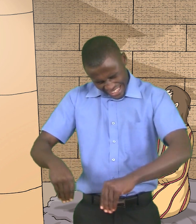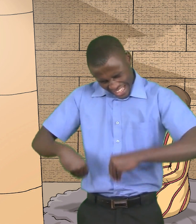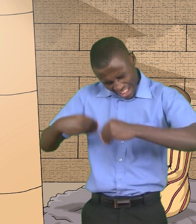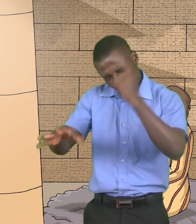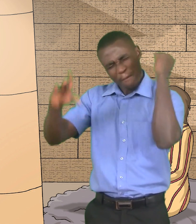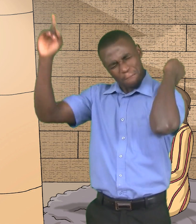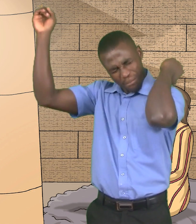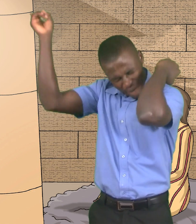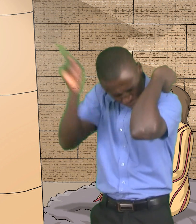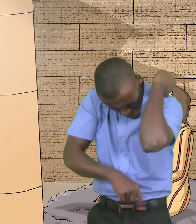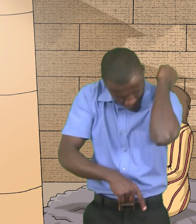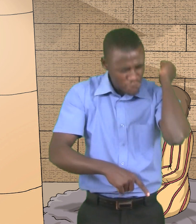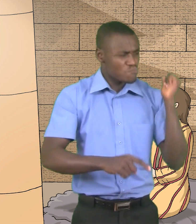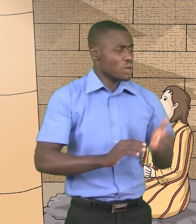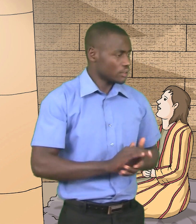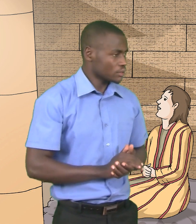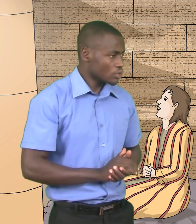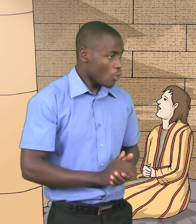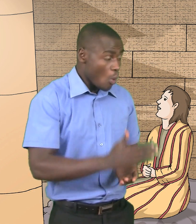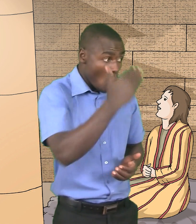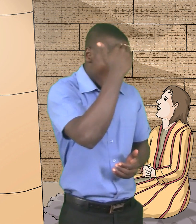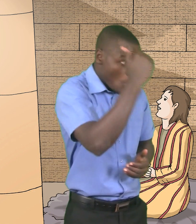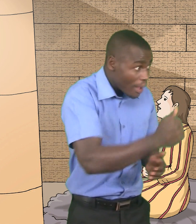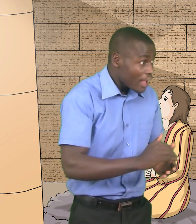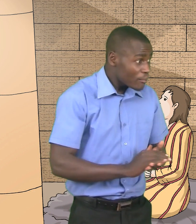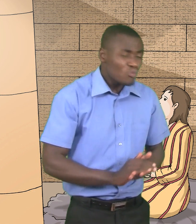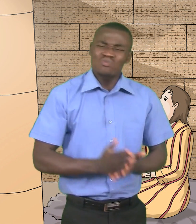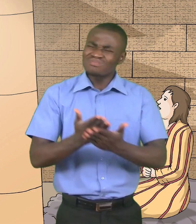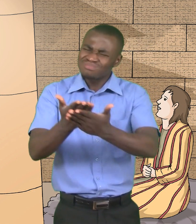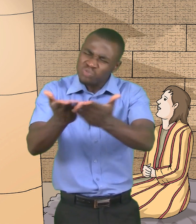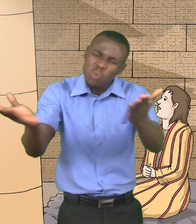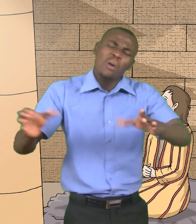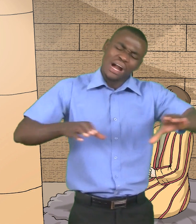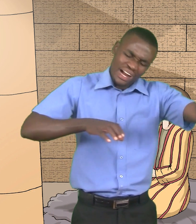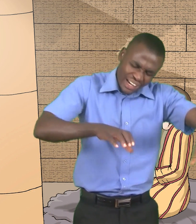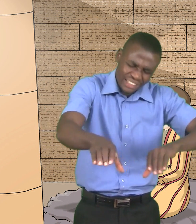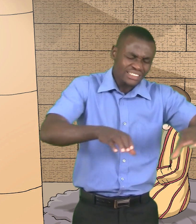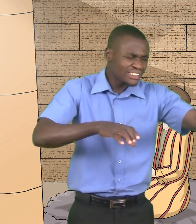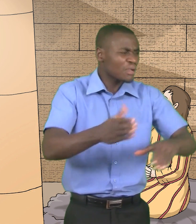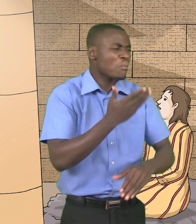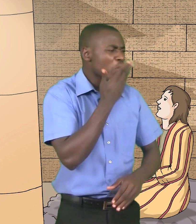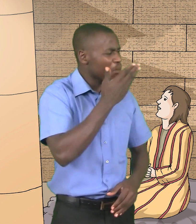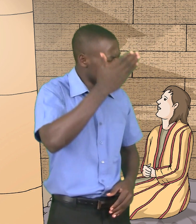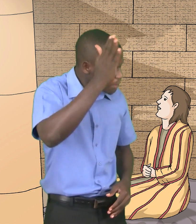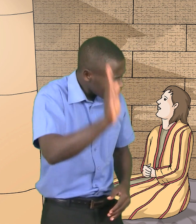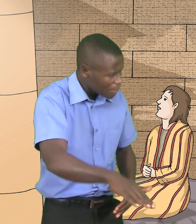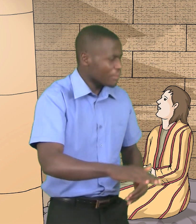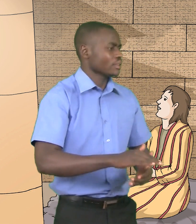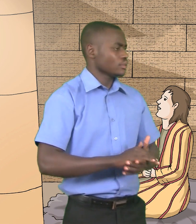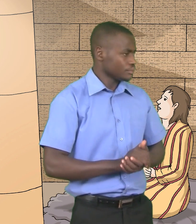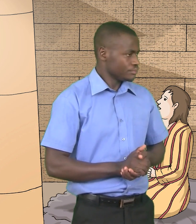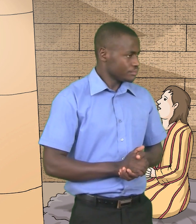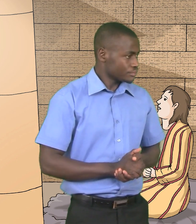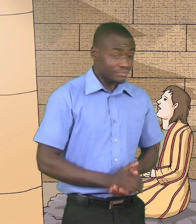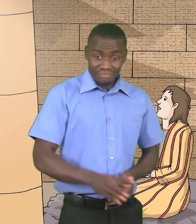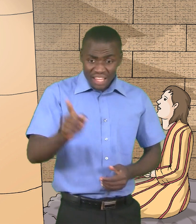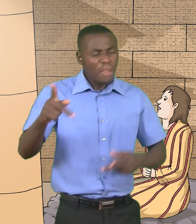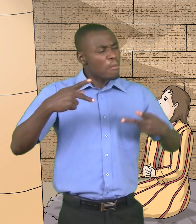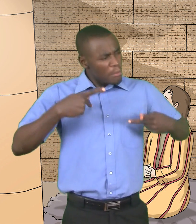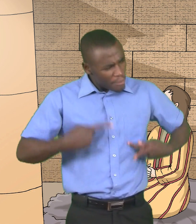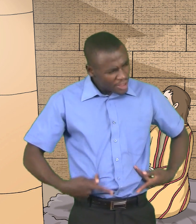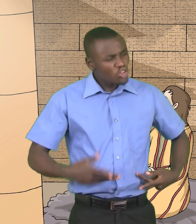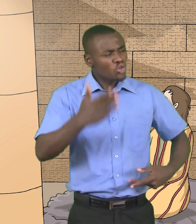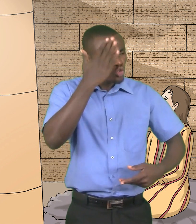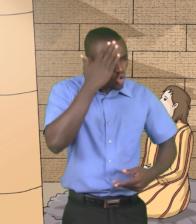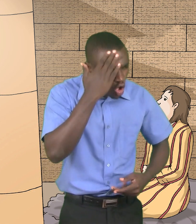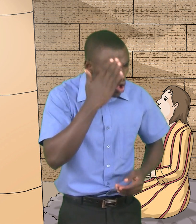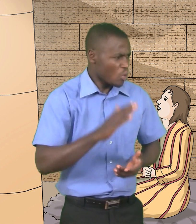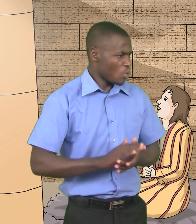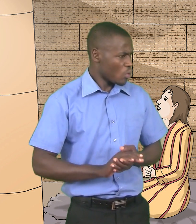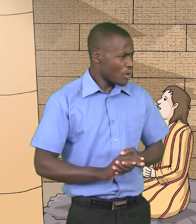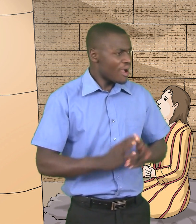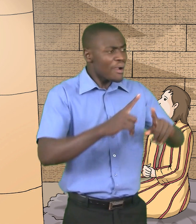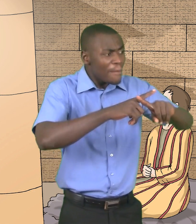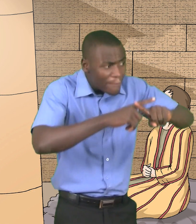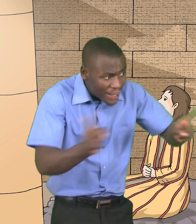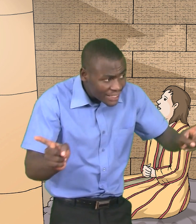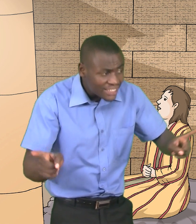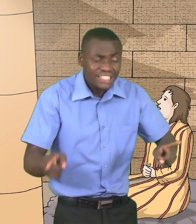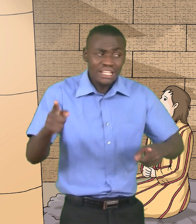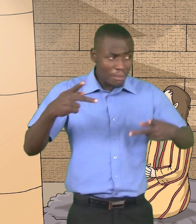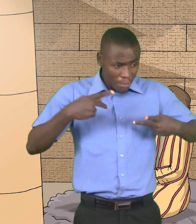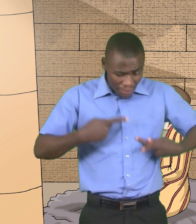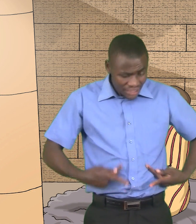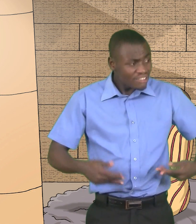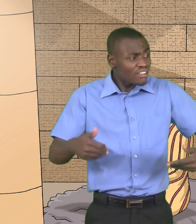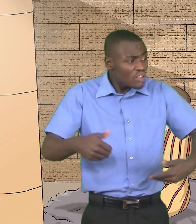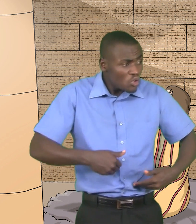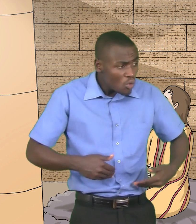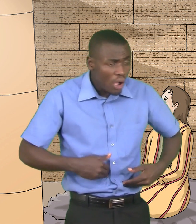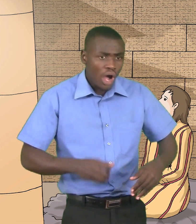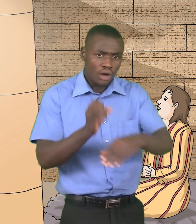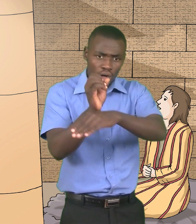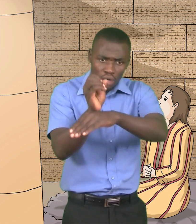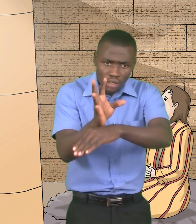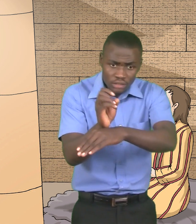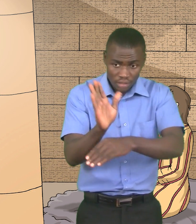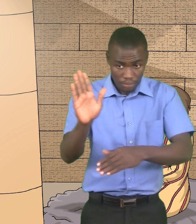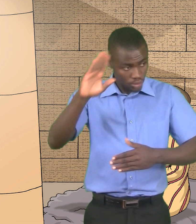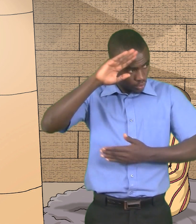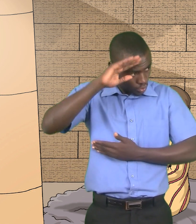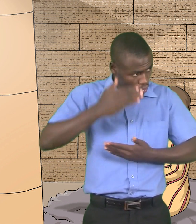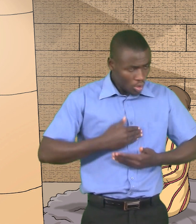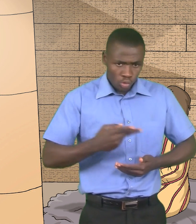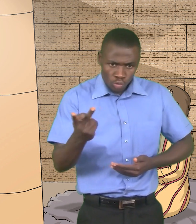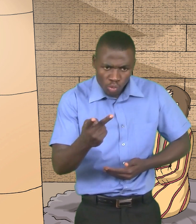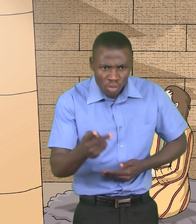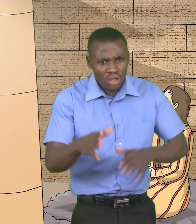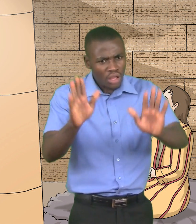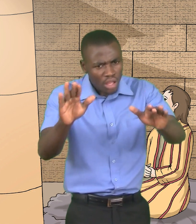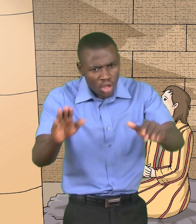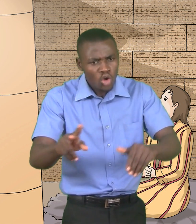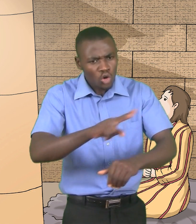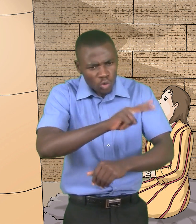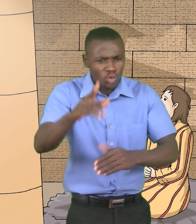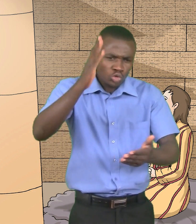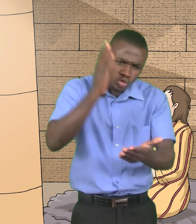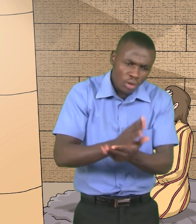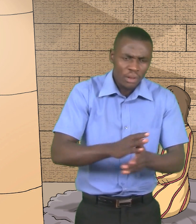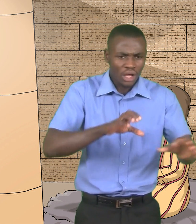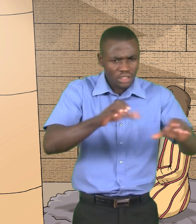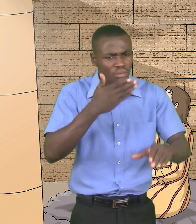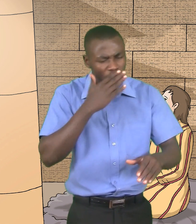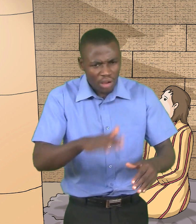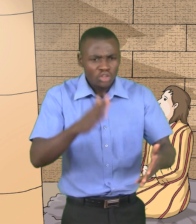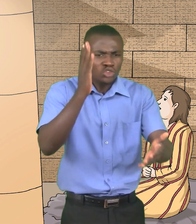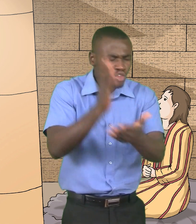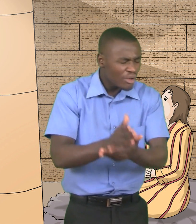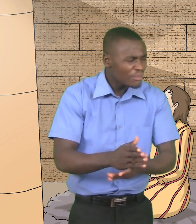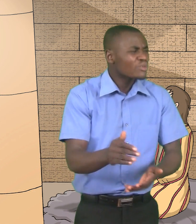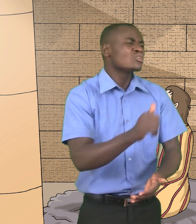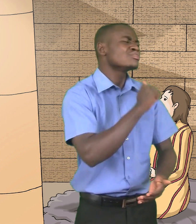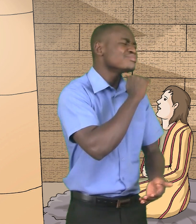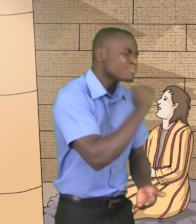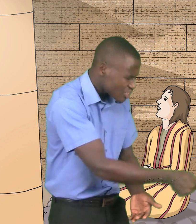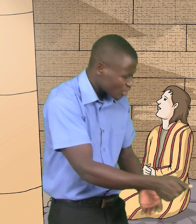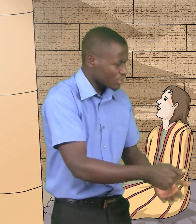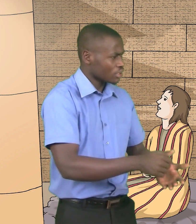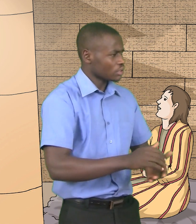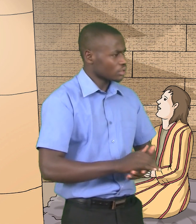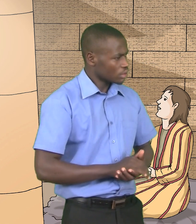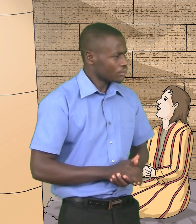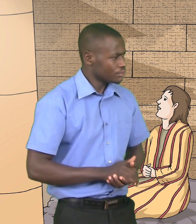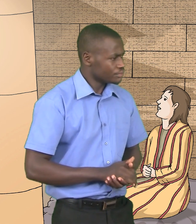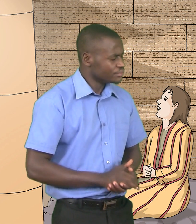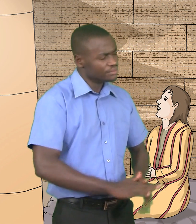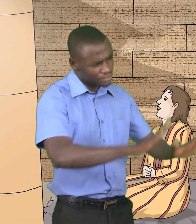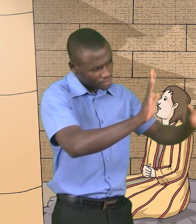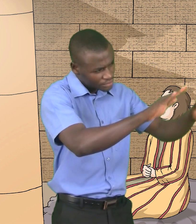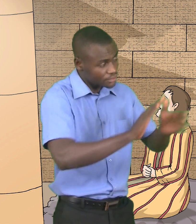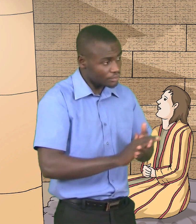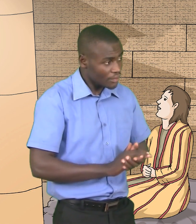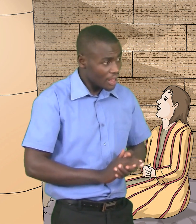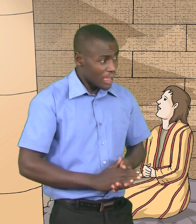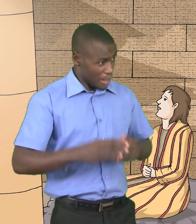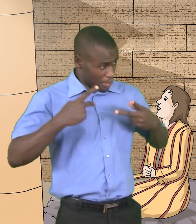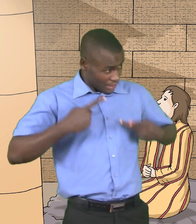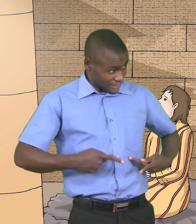On that day I will carry out against Eli everything I have spoken about his family, from beginning to end.